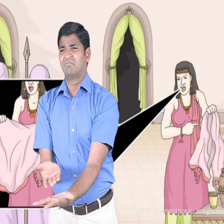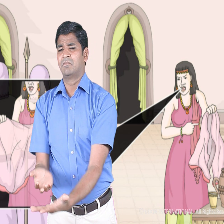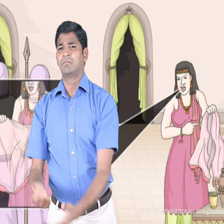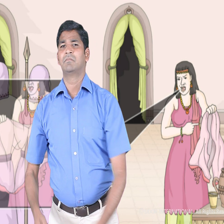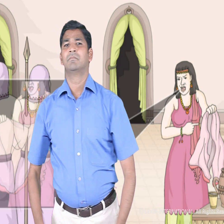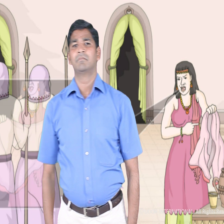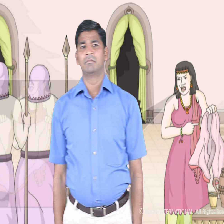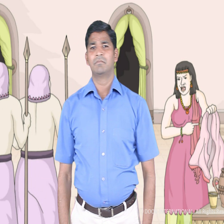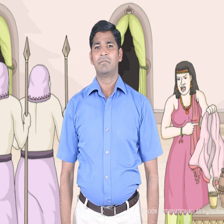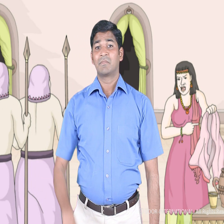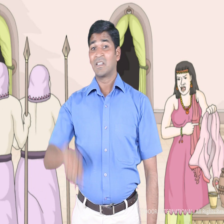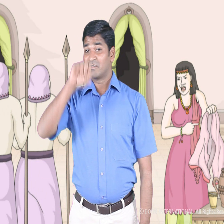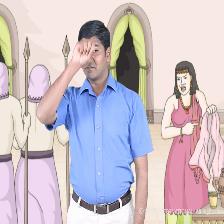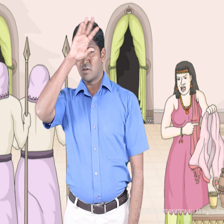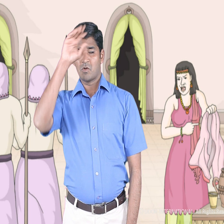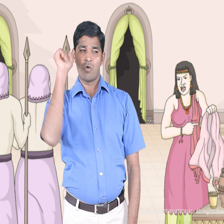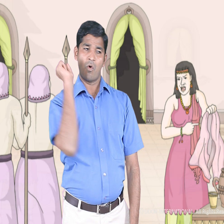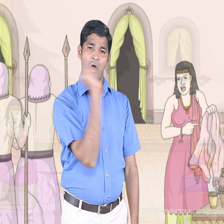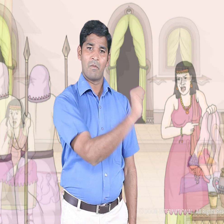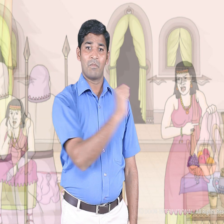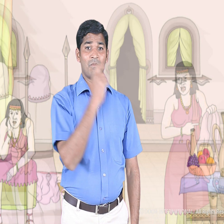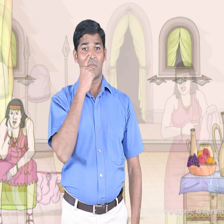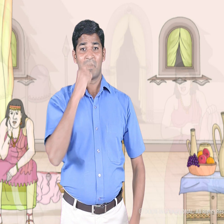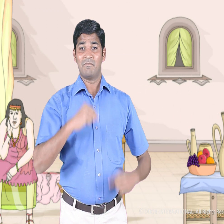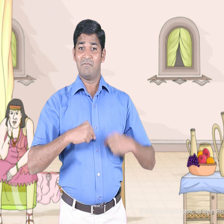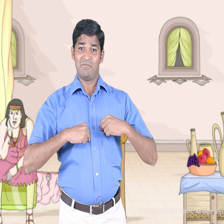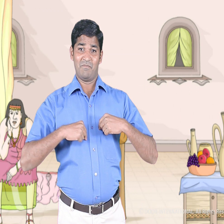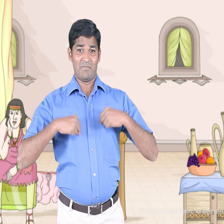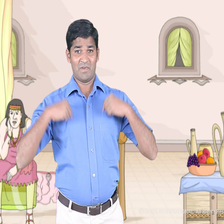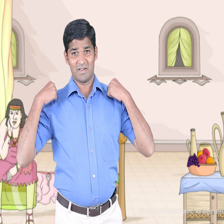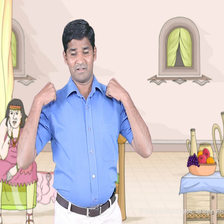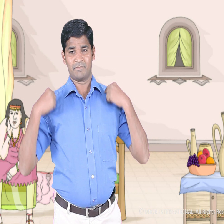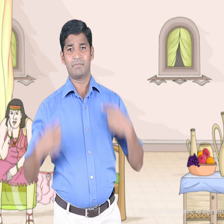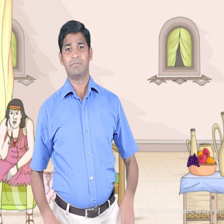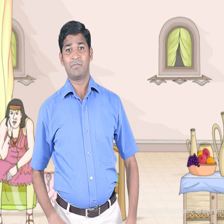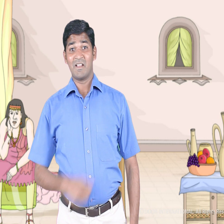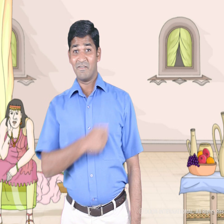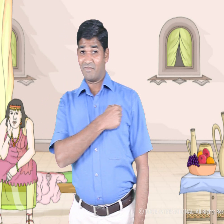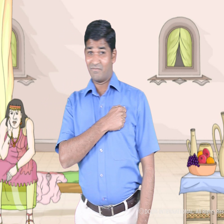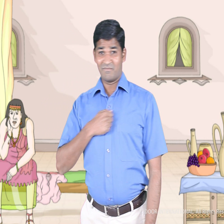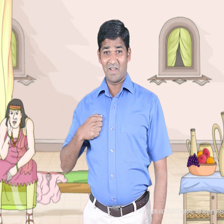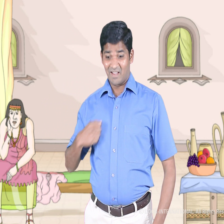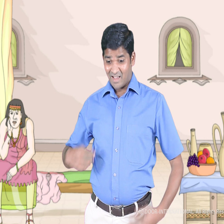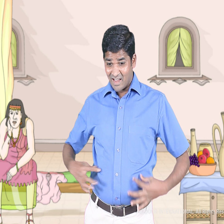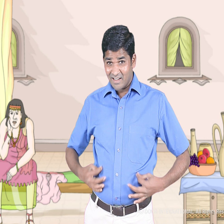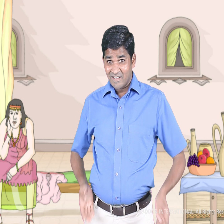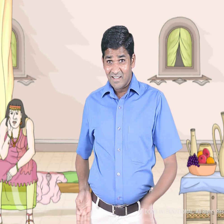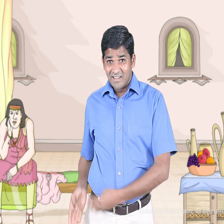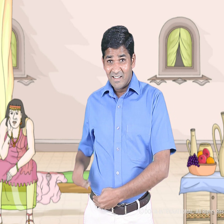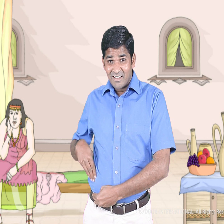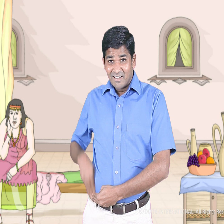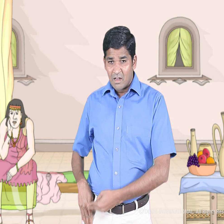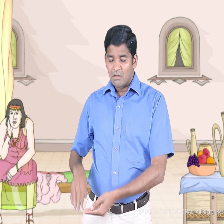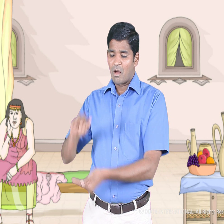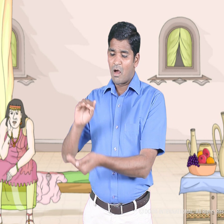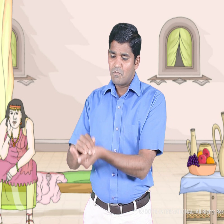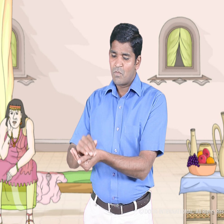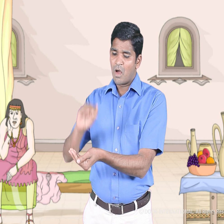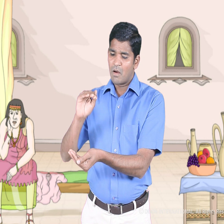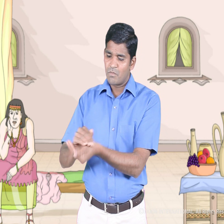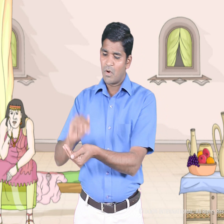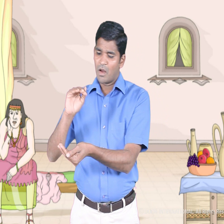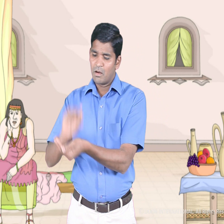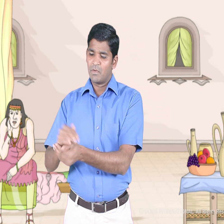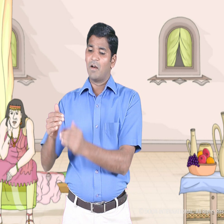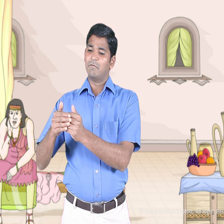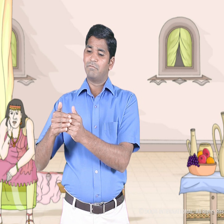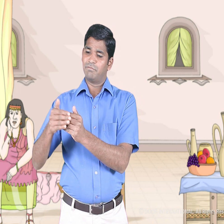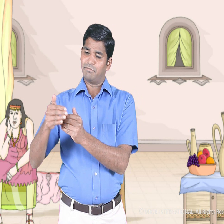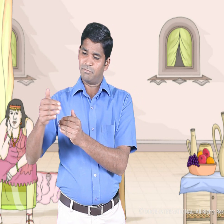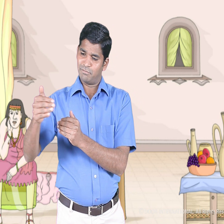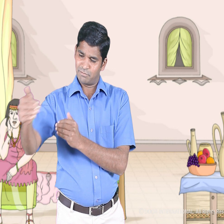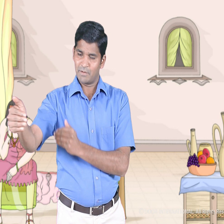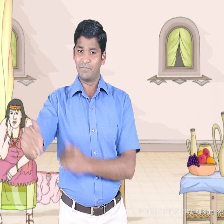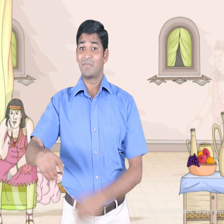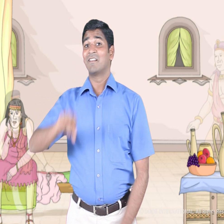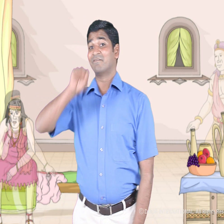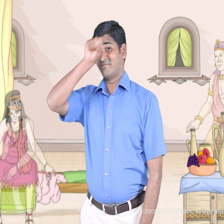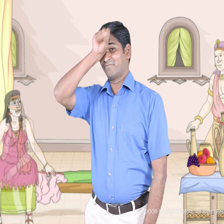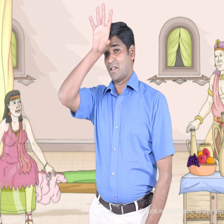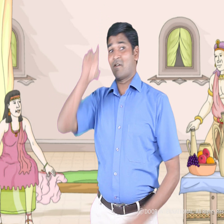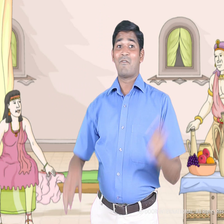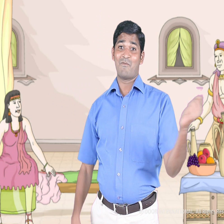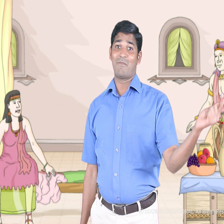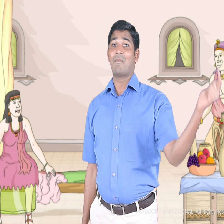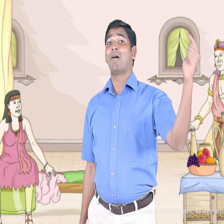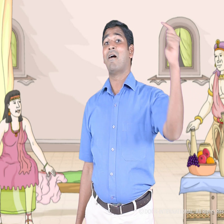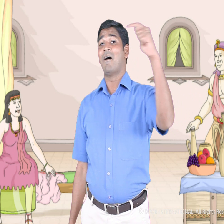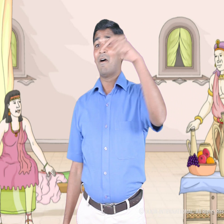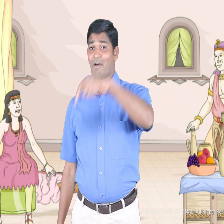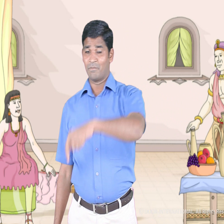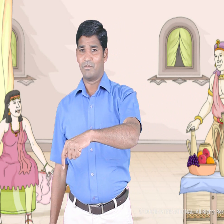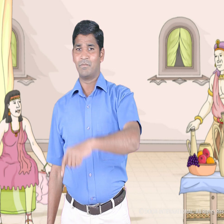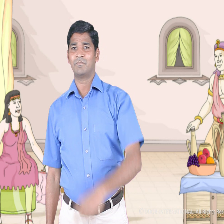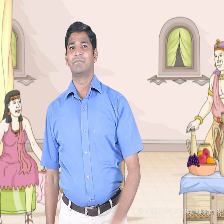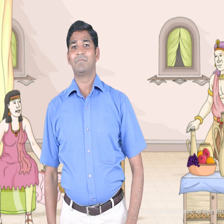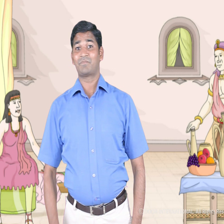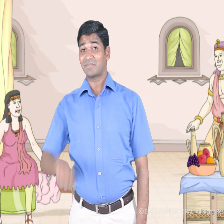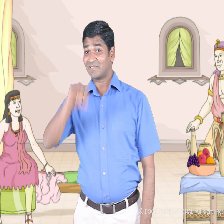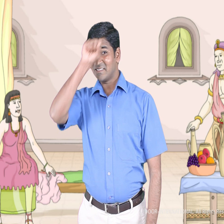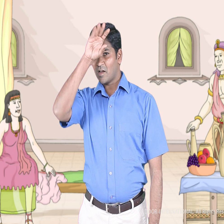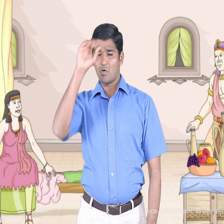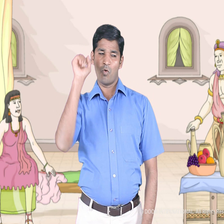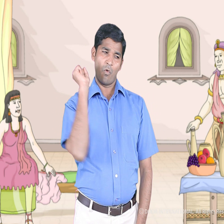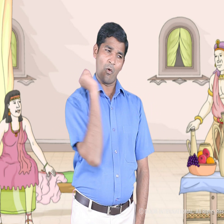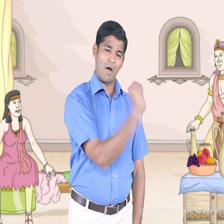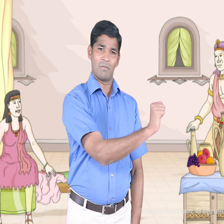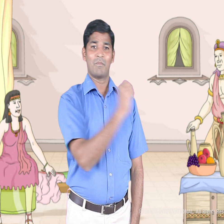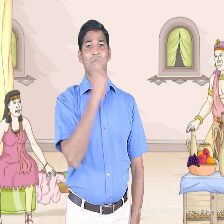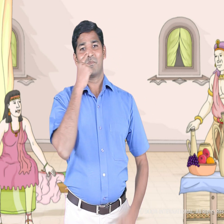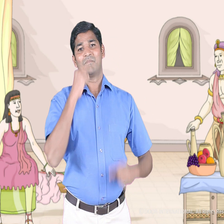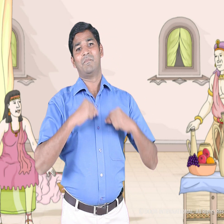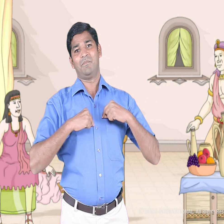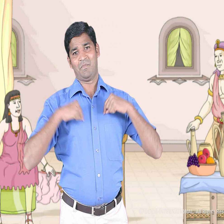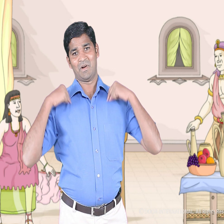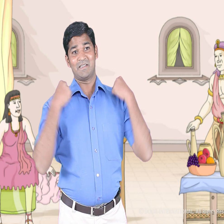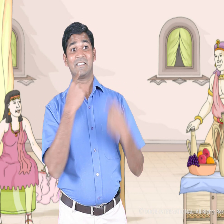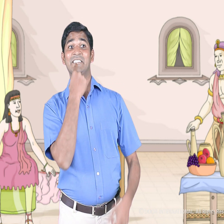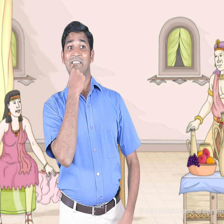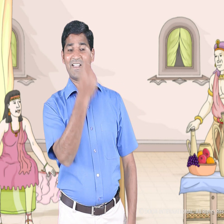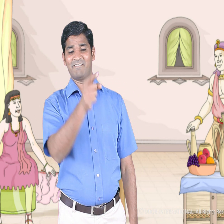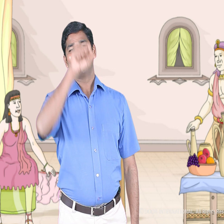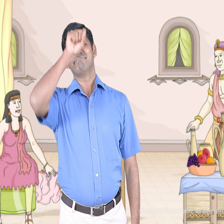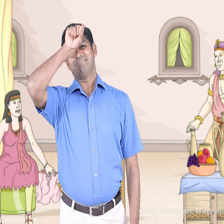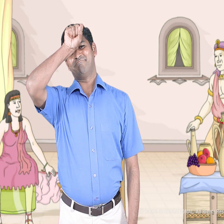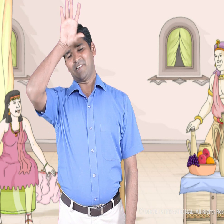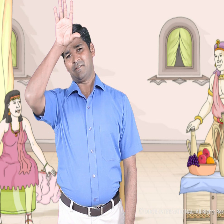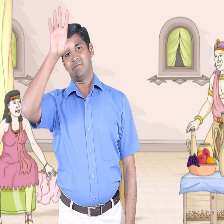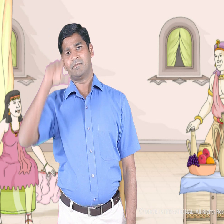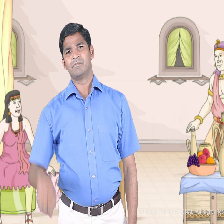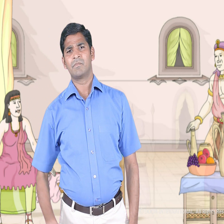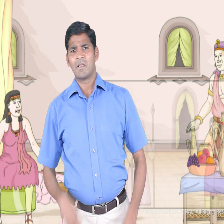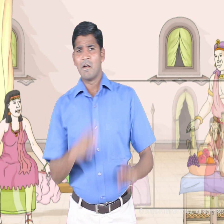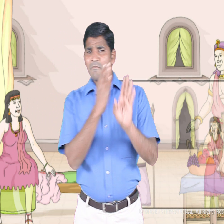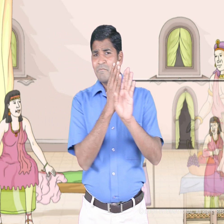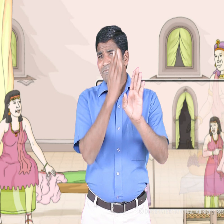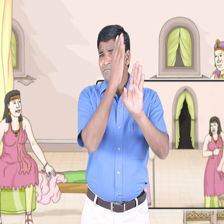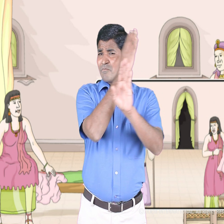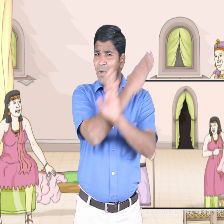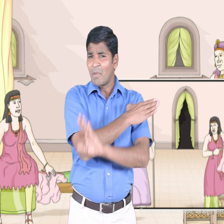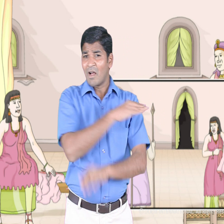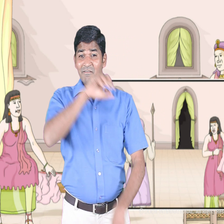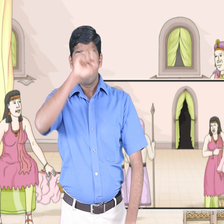So Potiphar’s wife kept Joseph’s cloak beside her until his master came home.